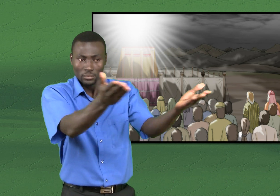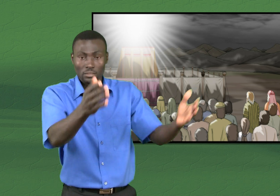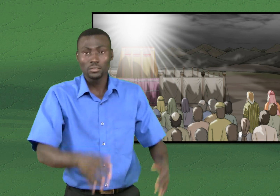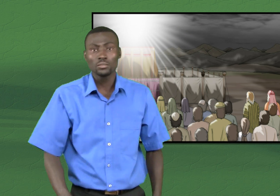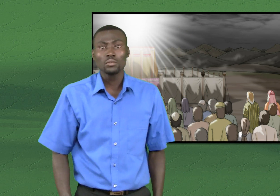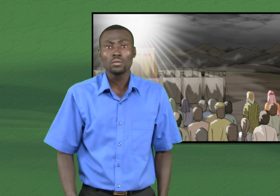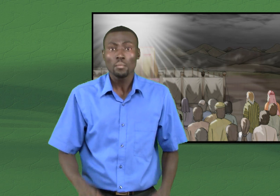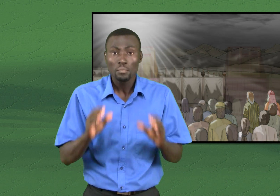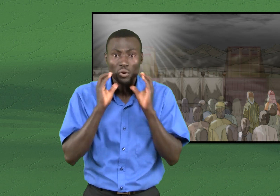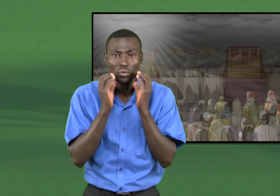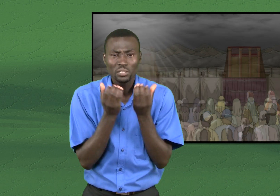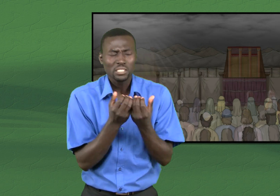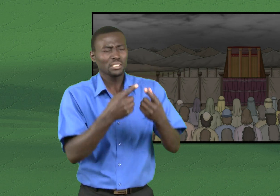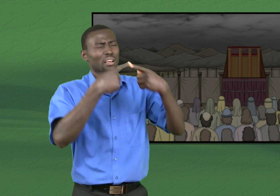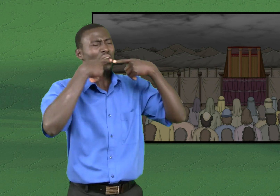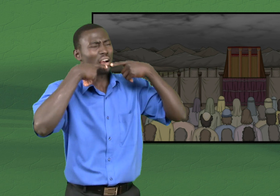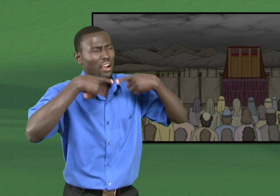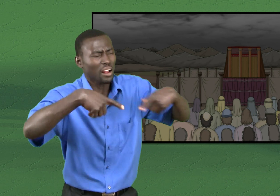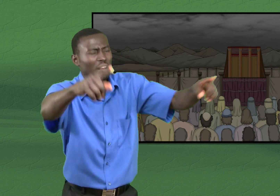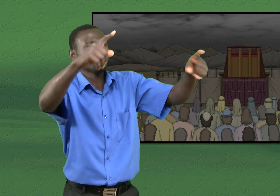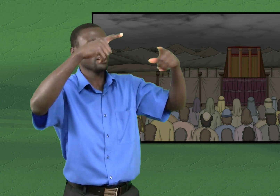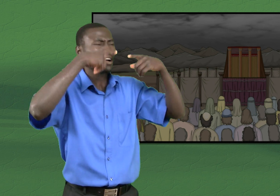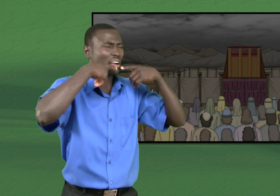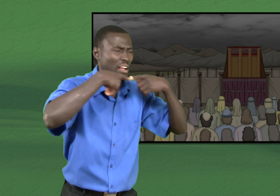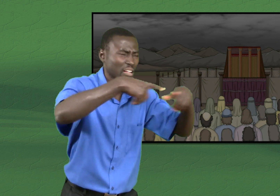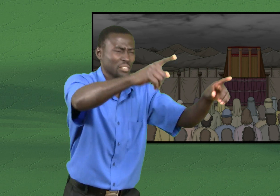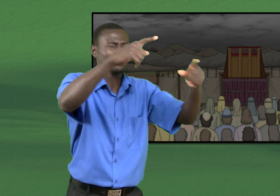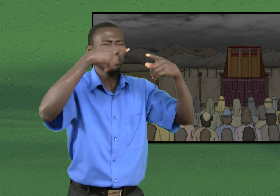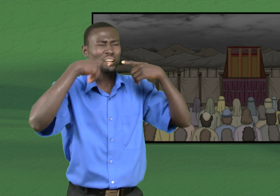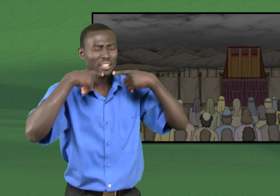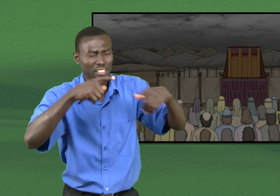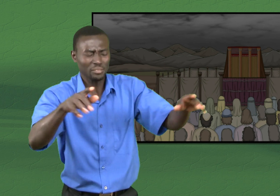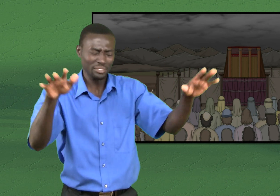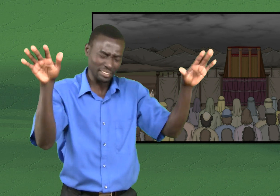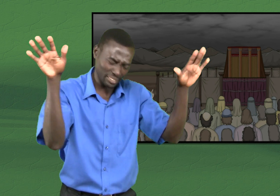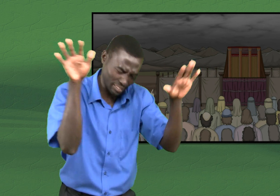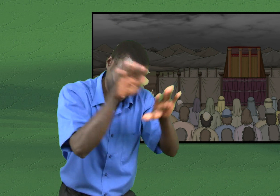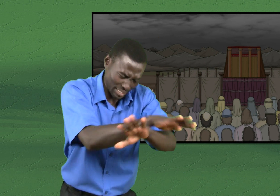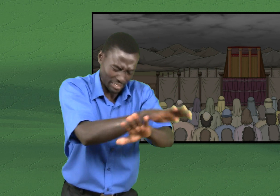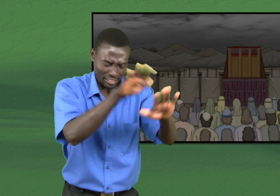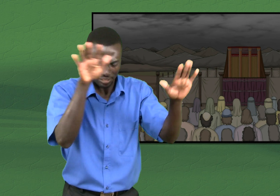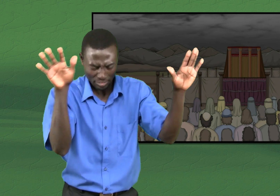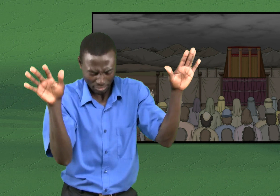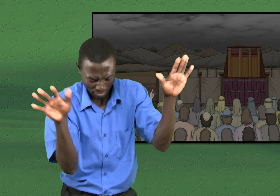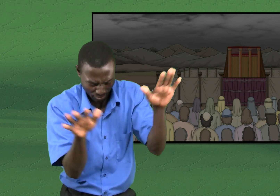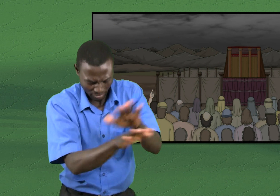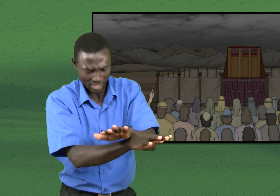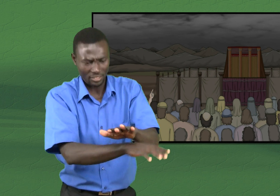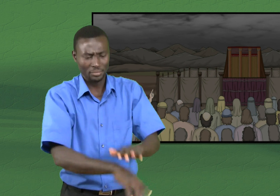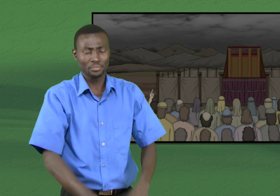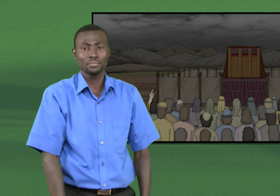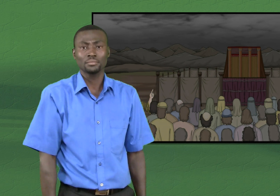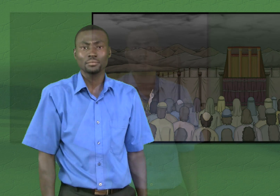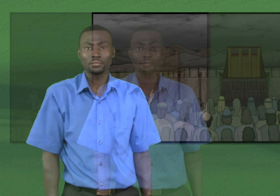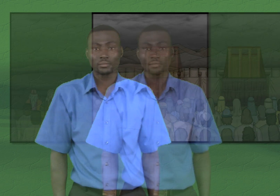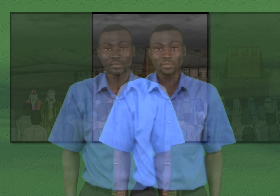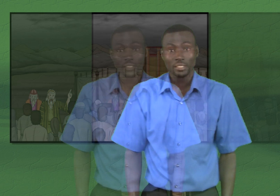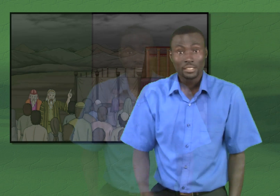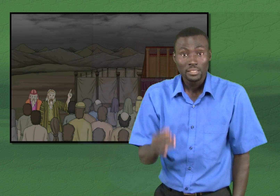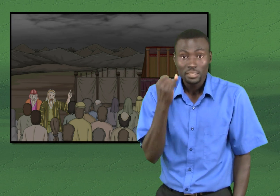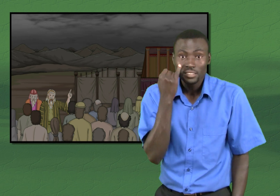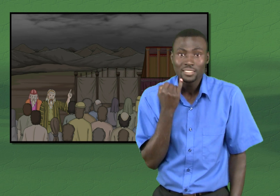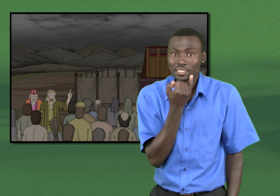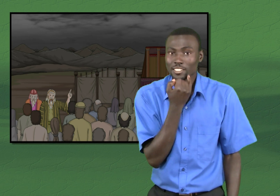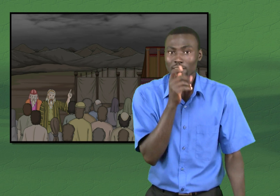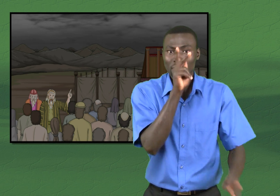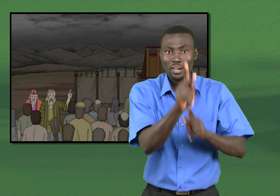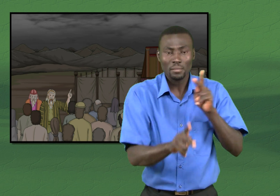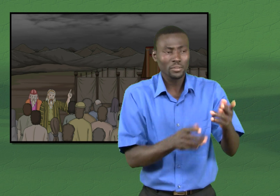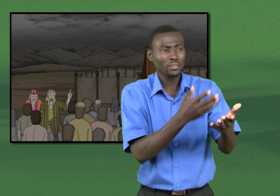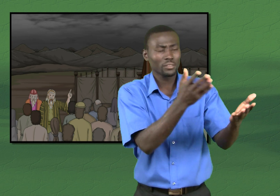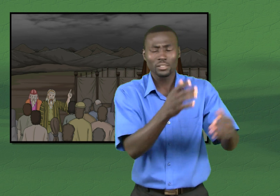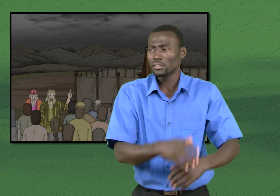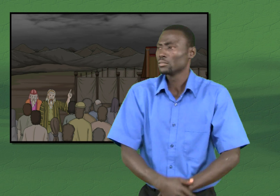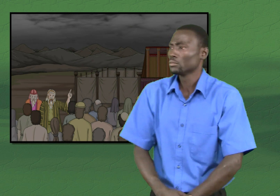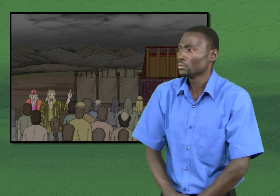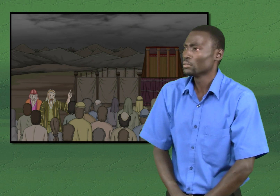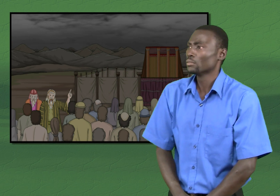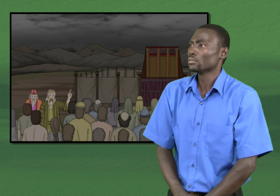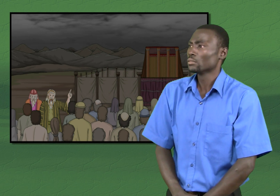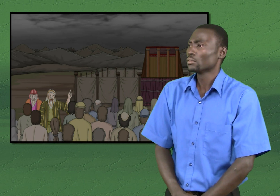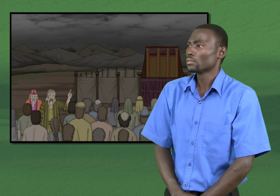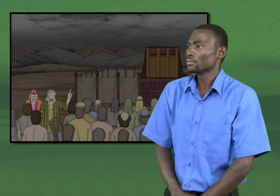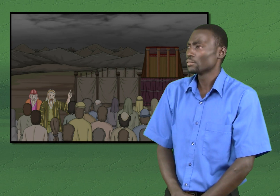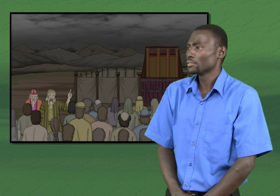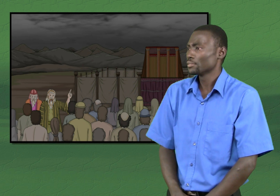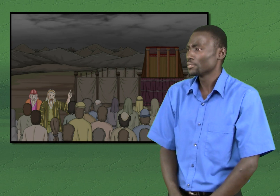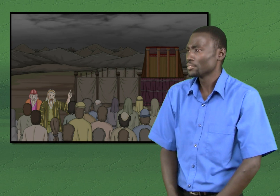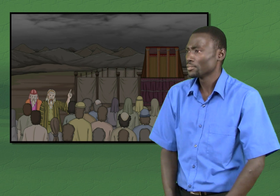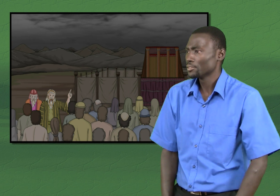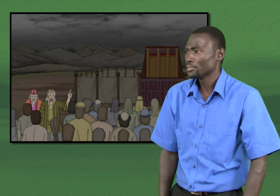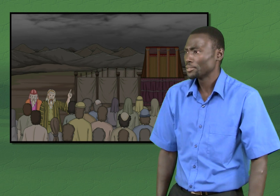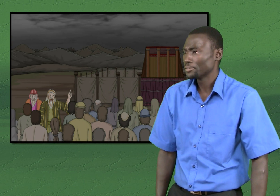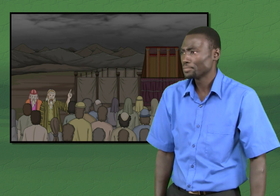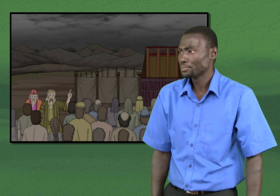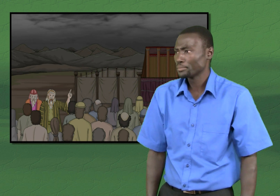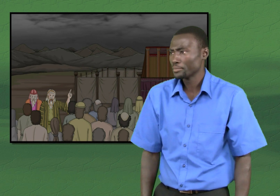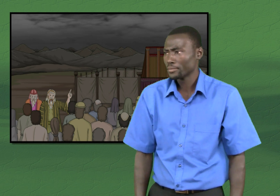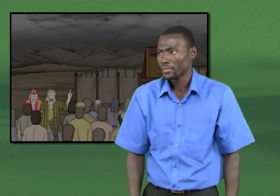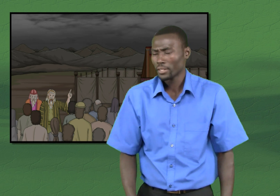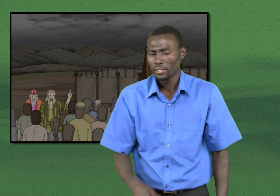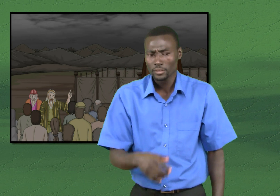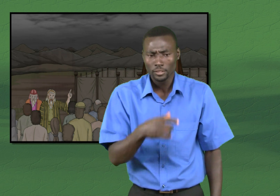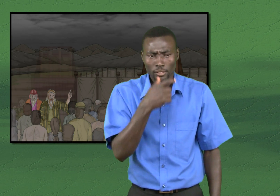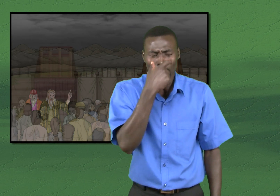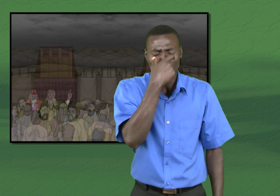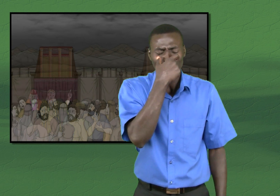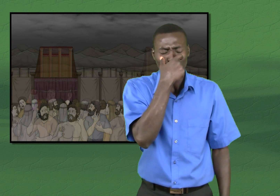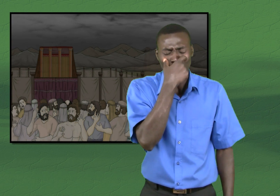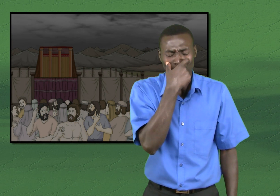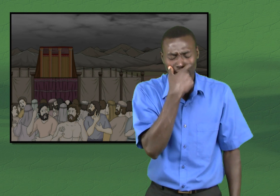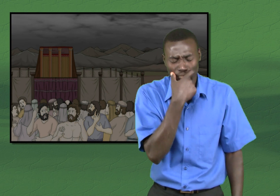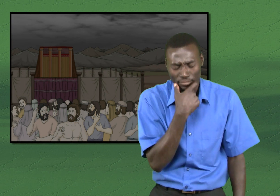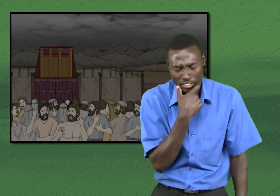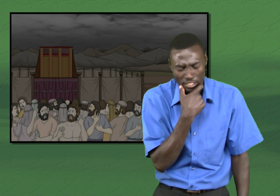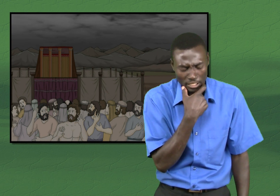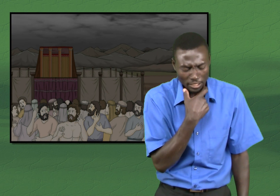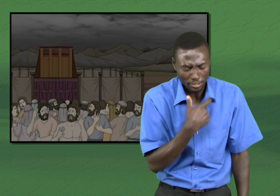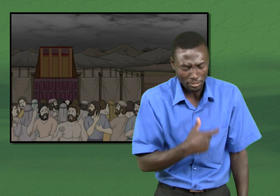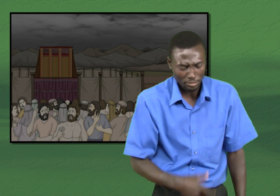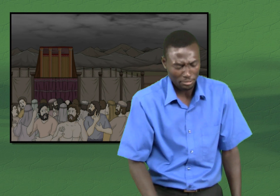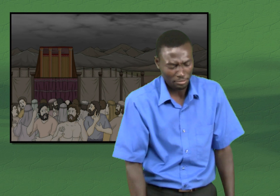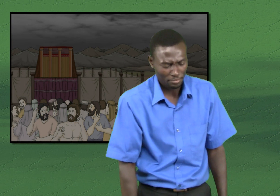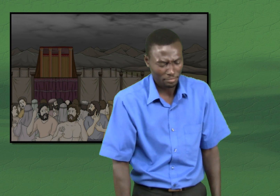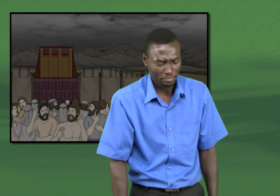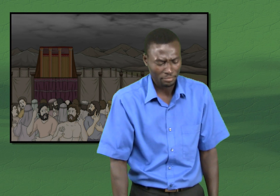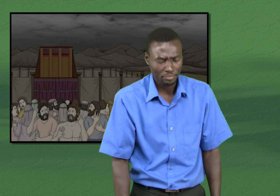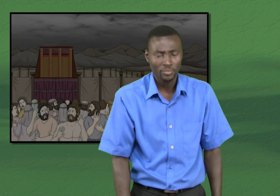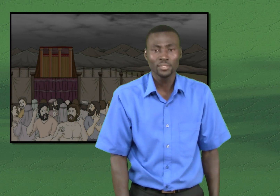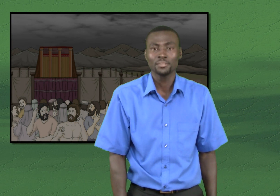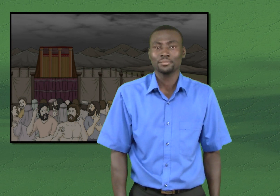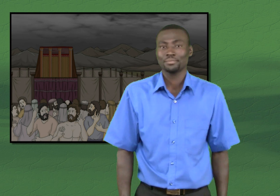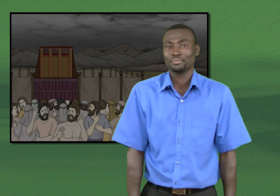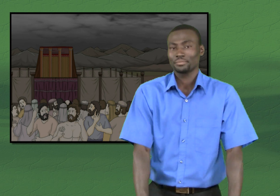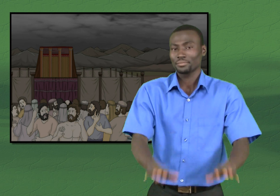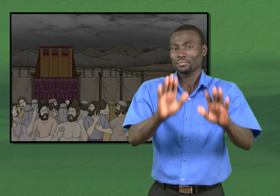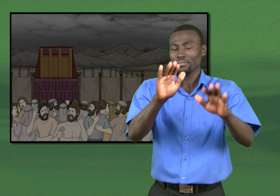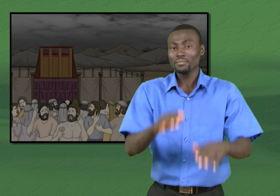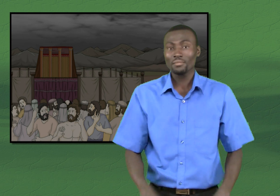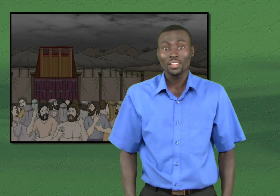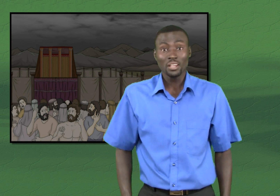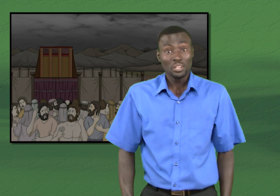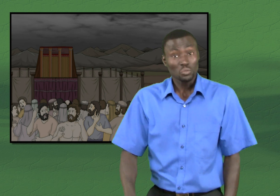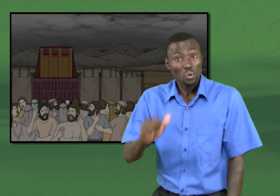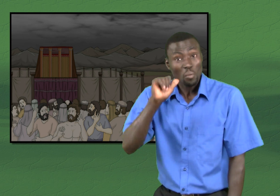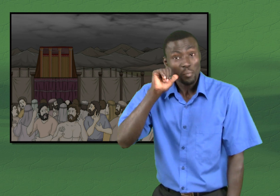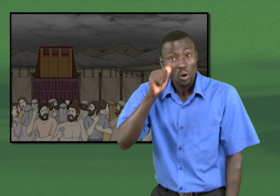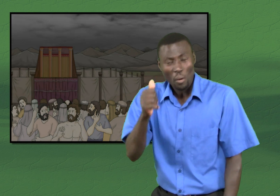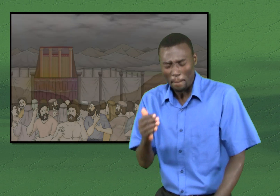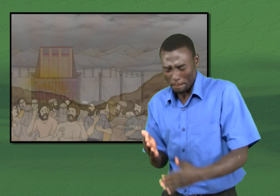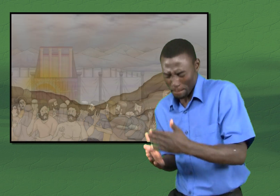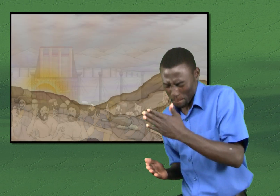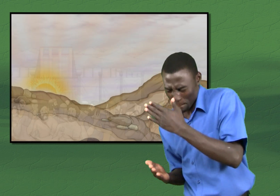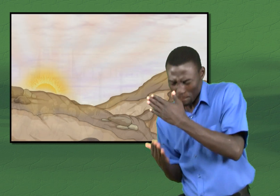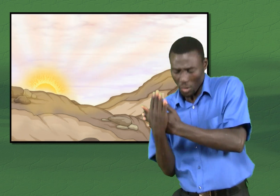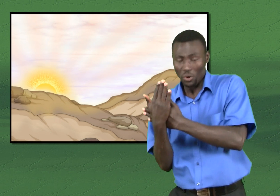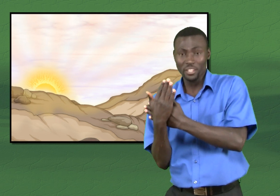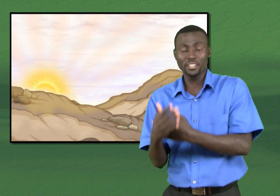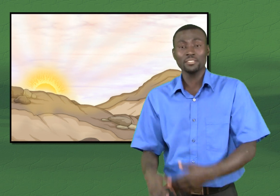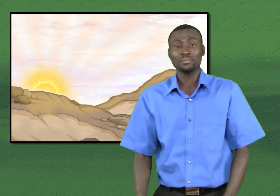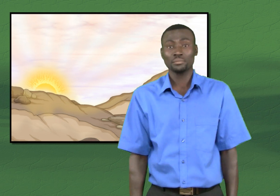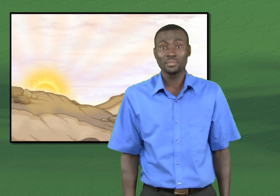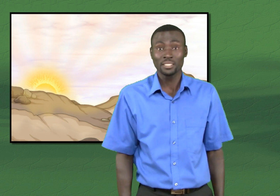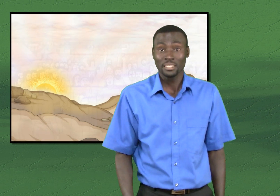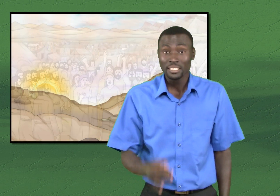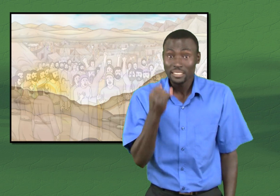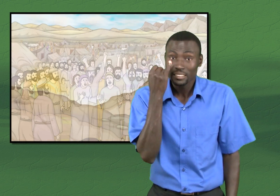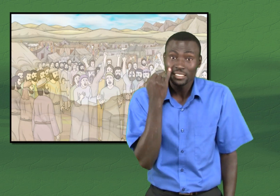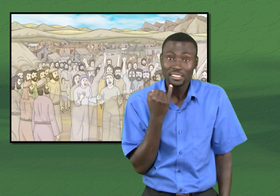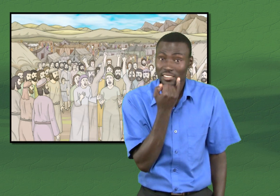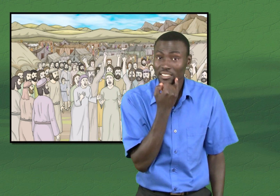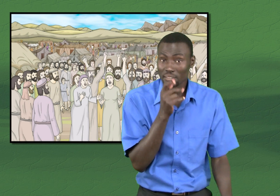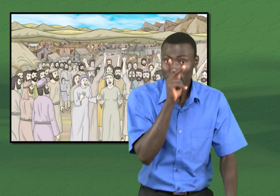And when Moses relayed these words to all the Israelites, the people mourned bitterly.